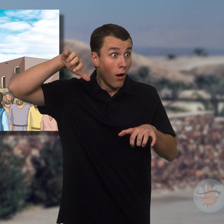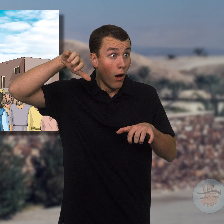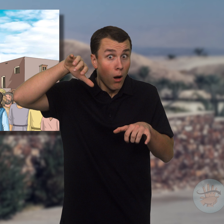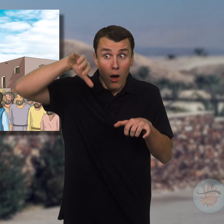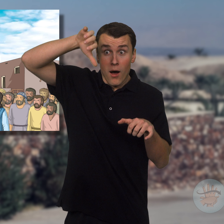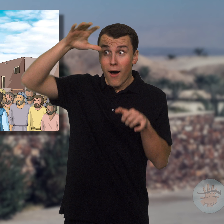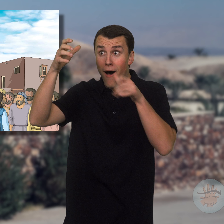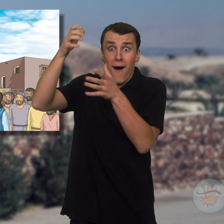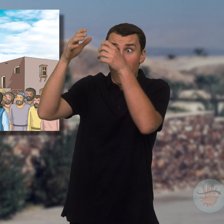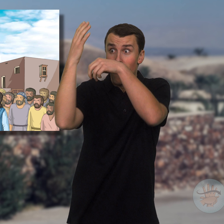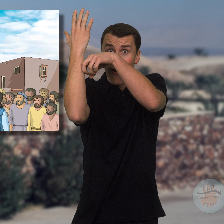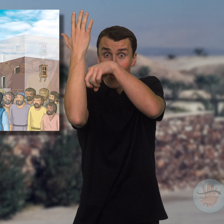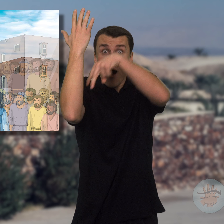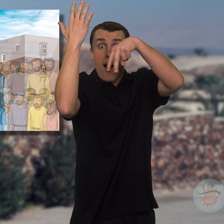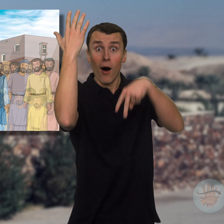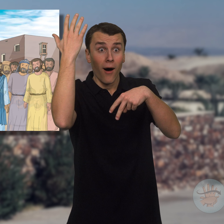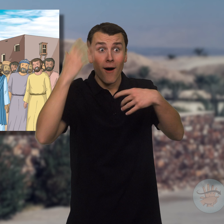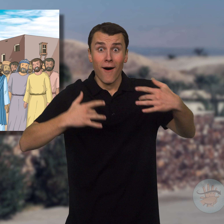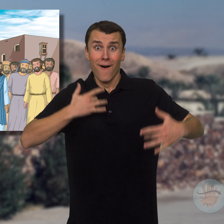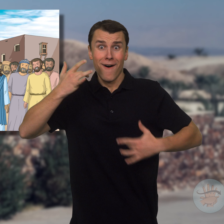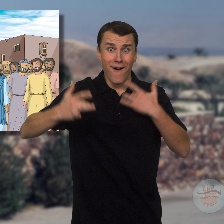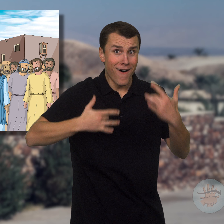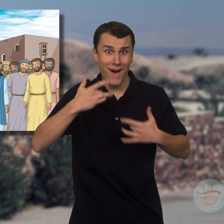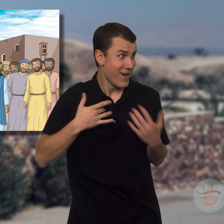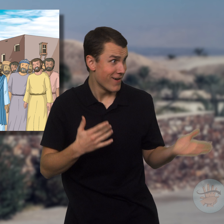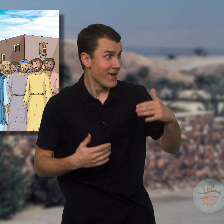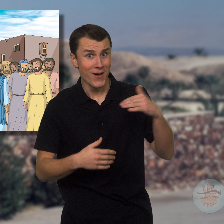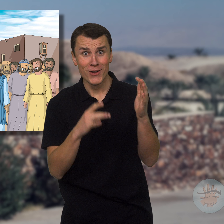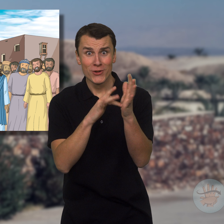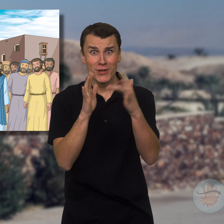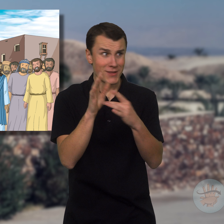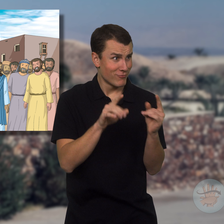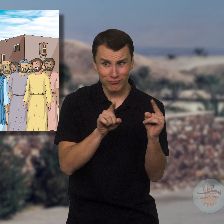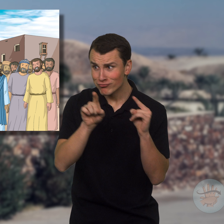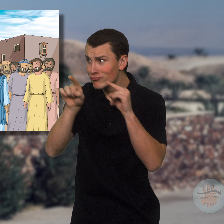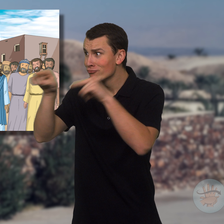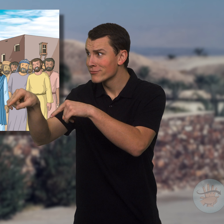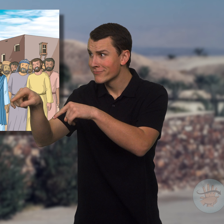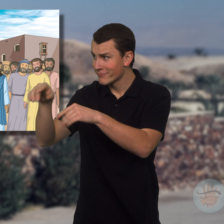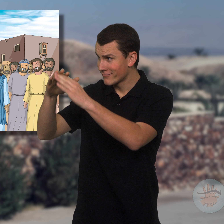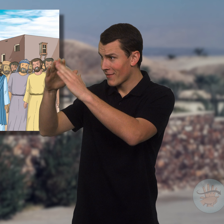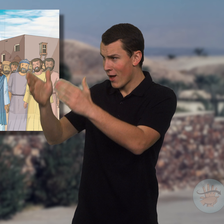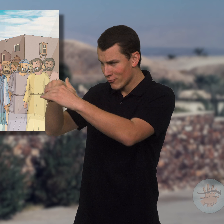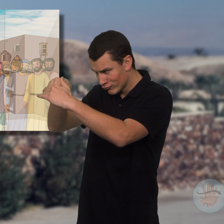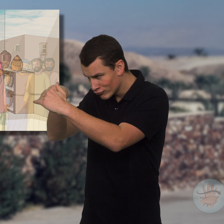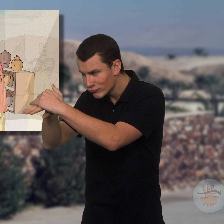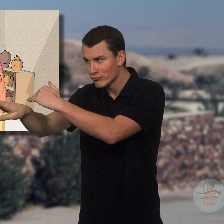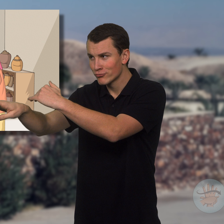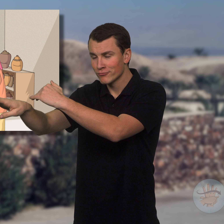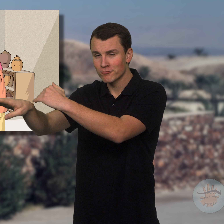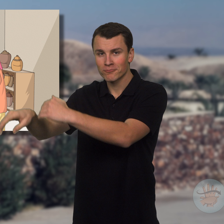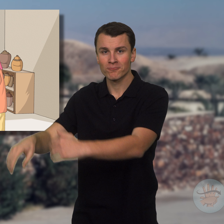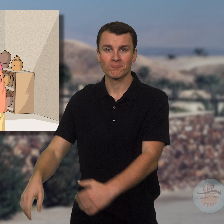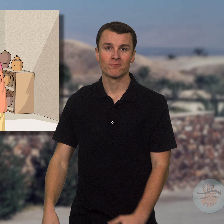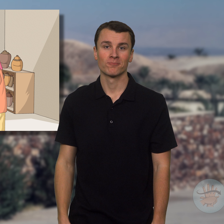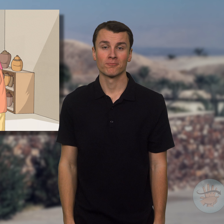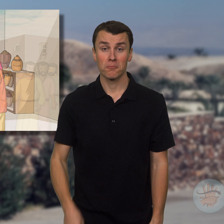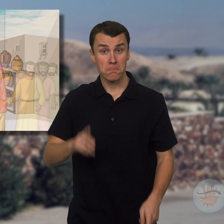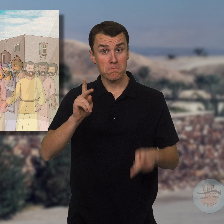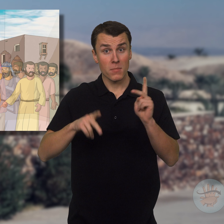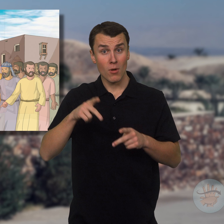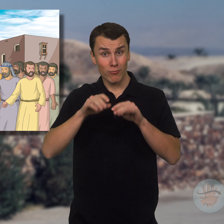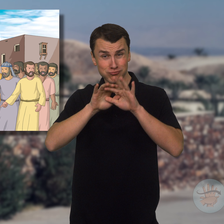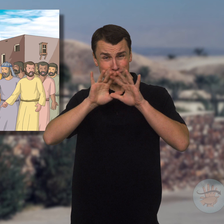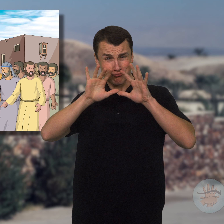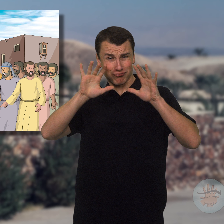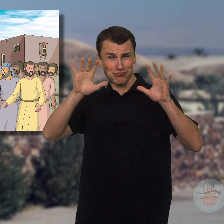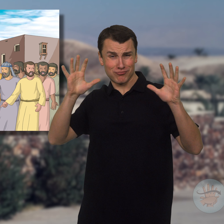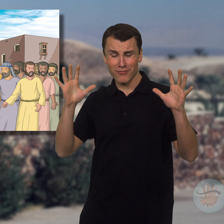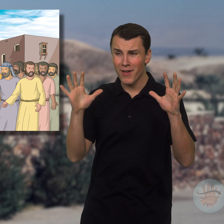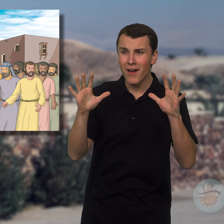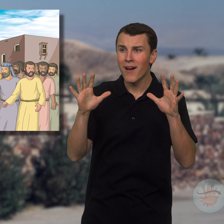So Zacchaeus hurried down and welcomed Him joyfully.